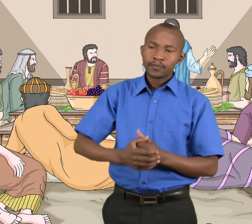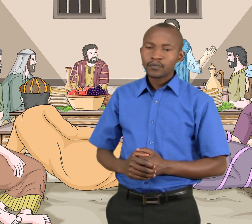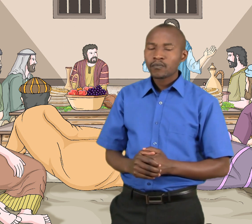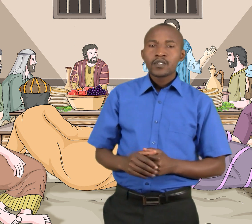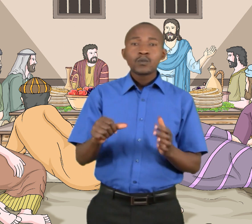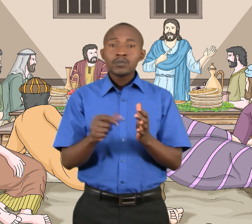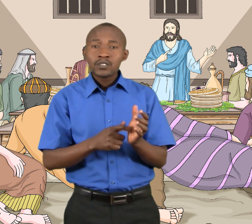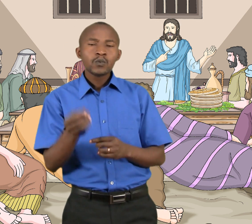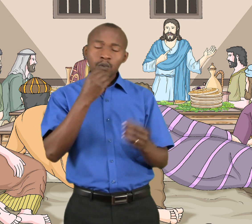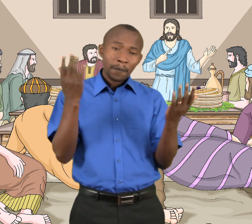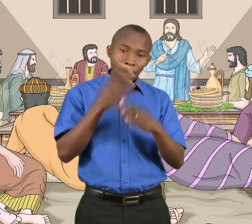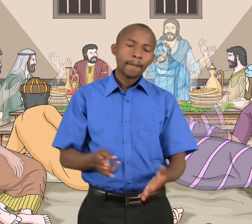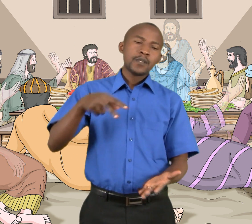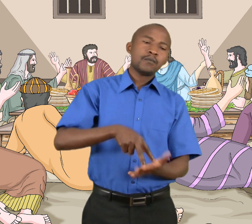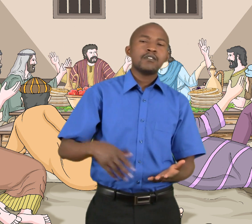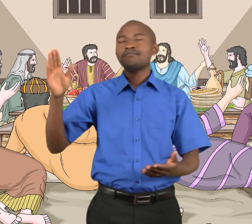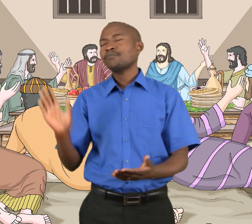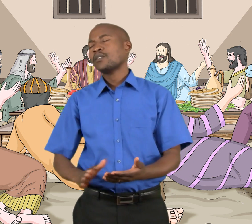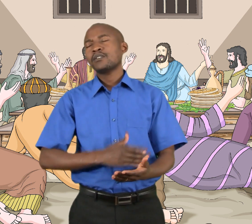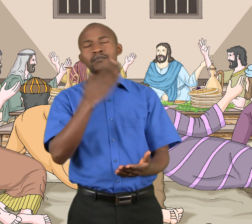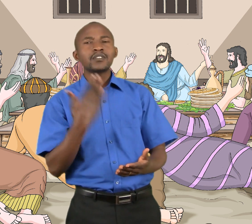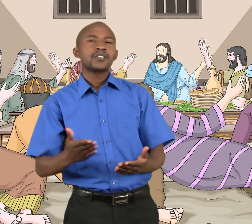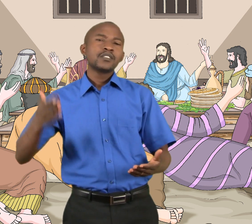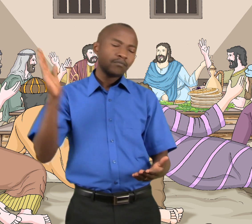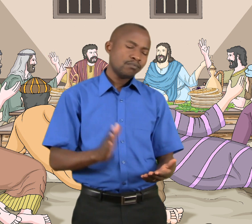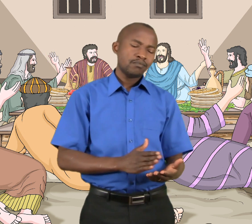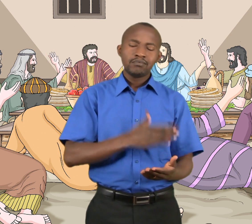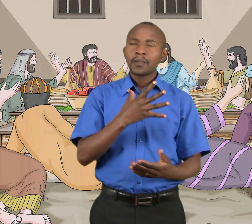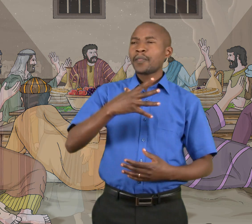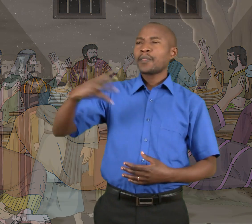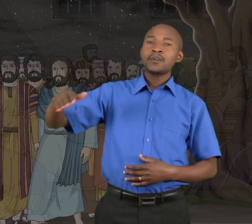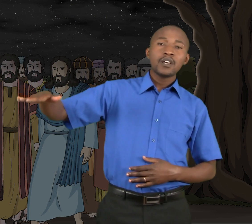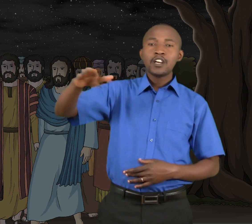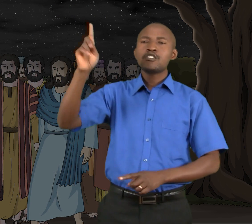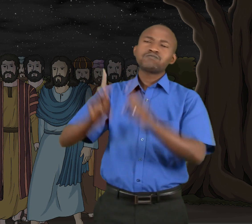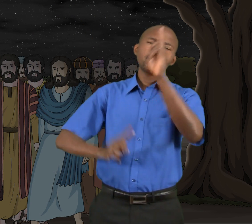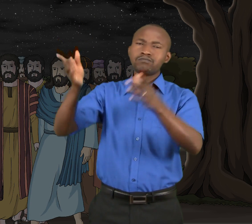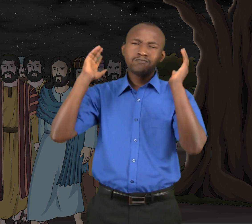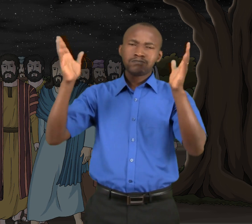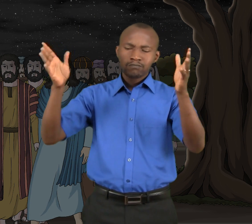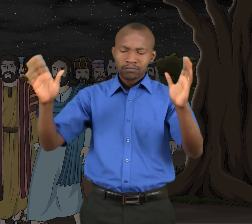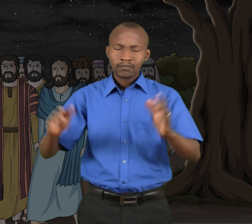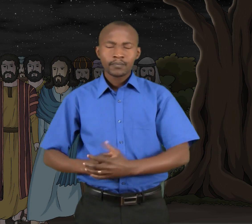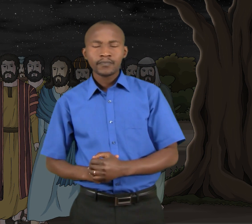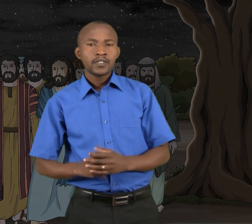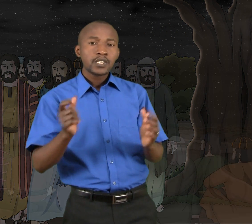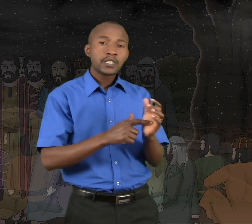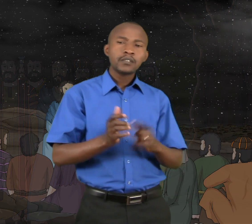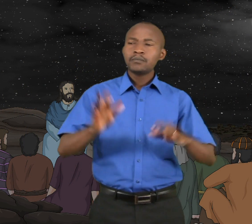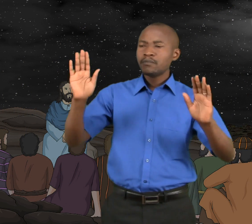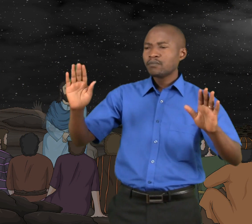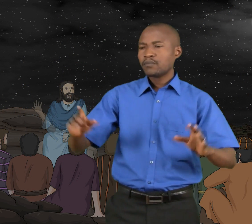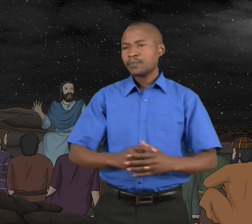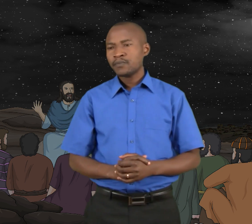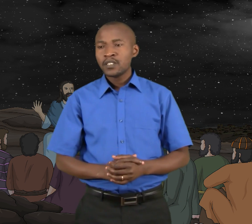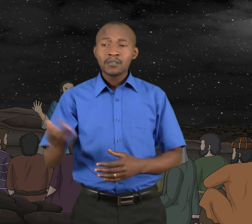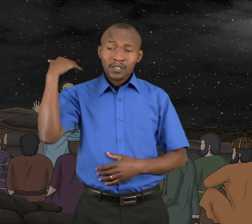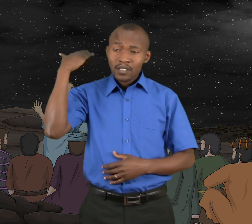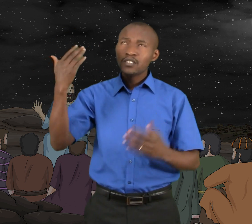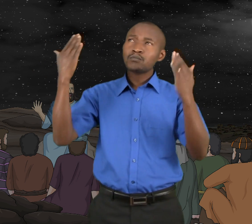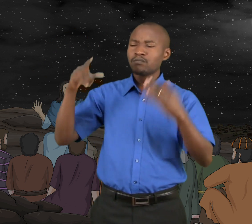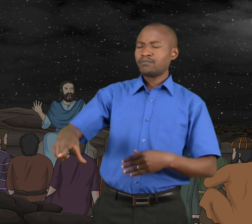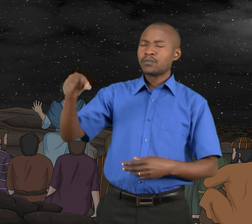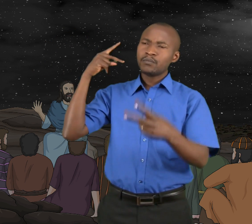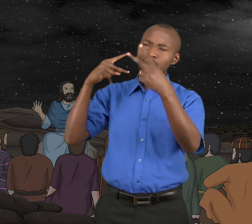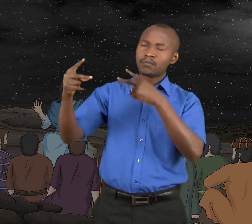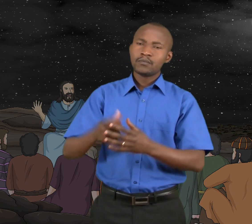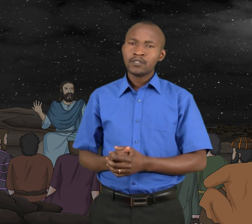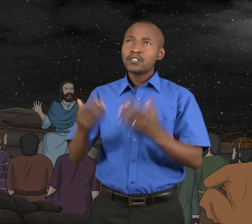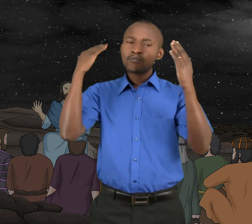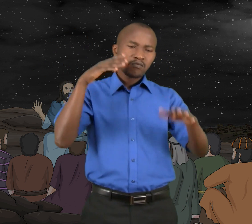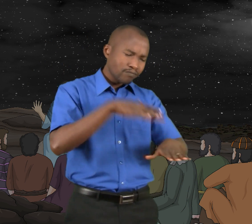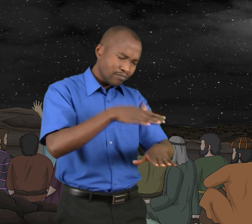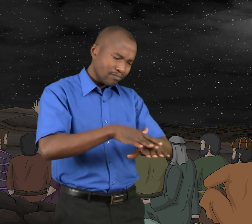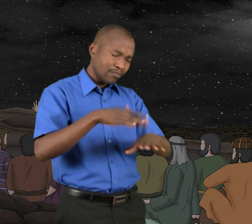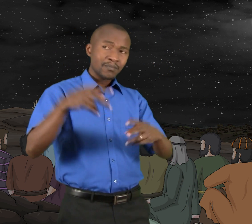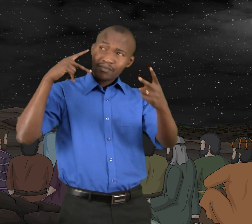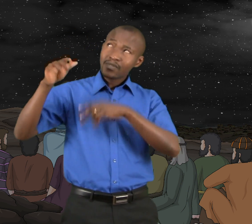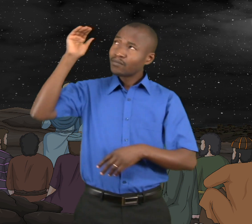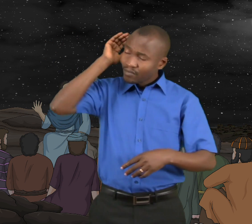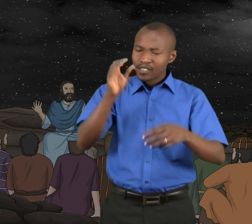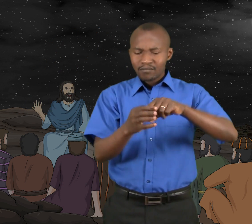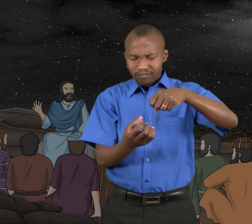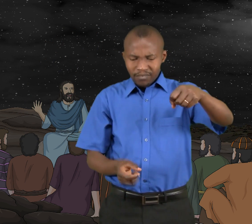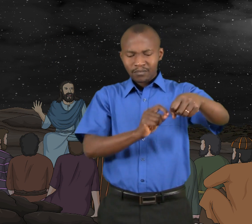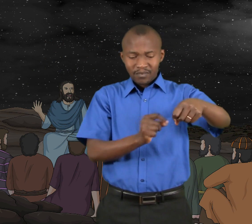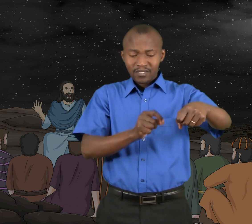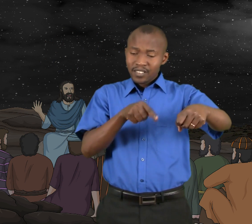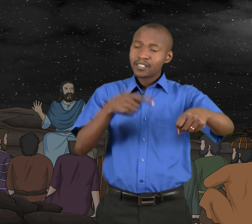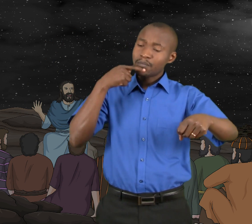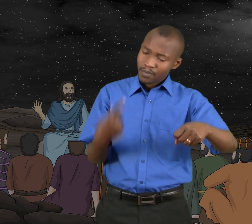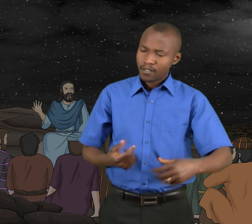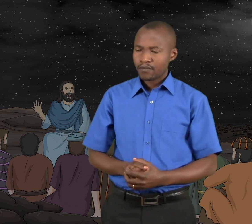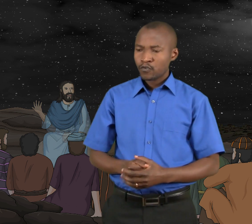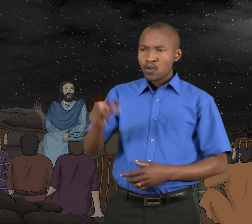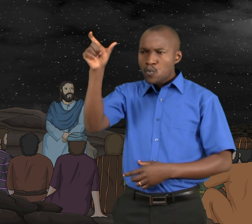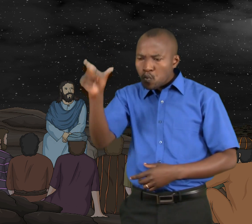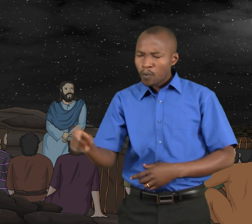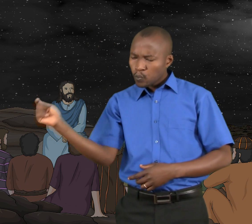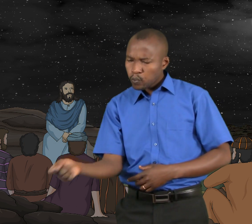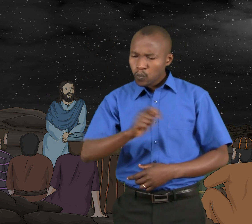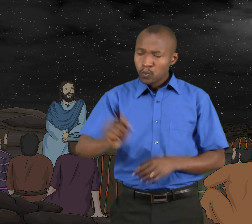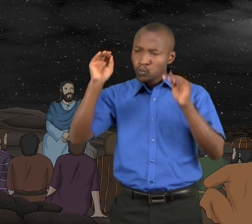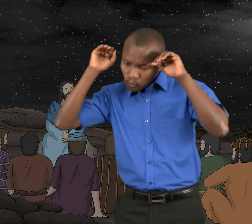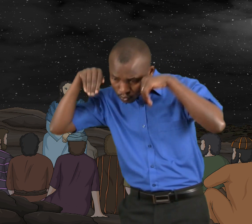And when they had sung a hymn, they went out to the Mount of Olives. Then Jesus said to them, “This very night you will all fall away on account of Me. For it is written: ‘I will strike the Shepherd, and the sheep of the flock will be scattered.’ But after I have risen, I will go ahead of you into Galilee.”